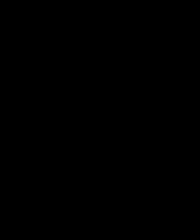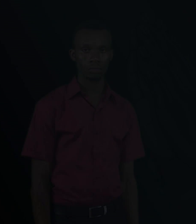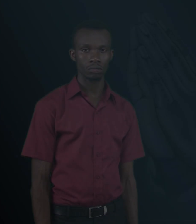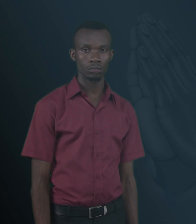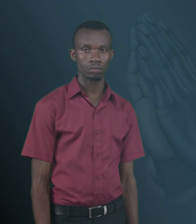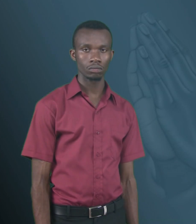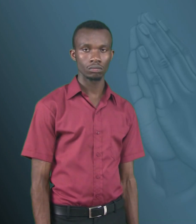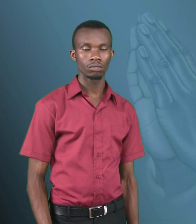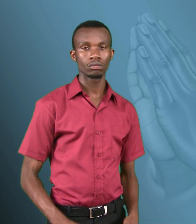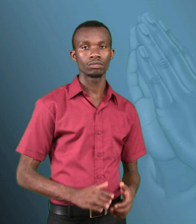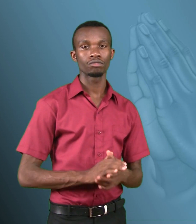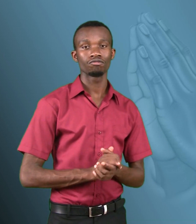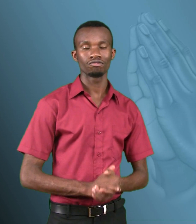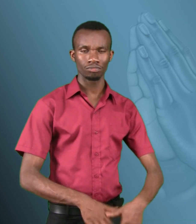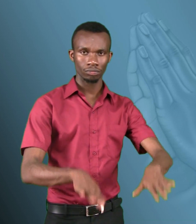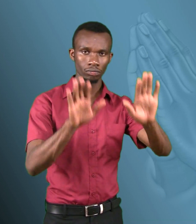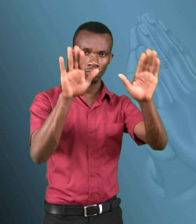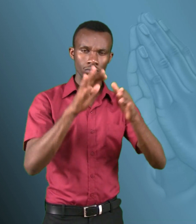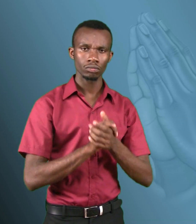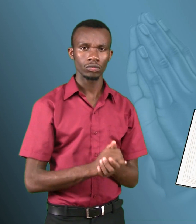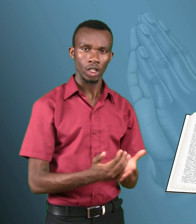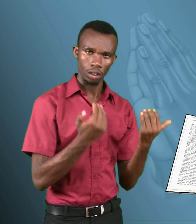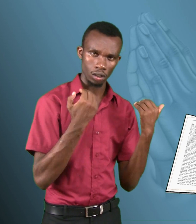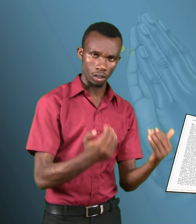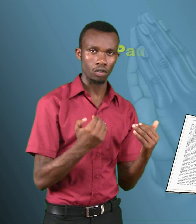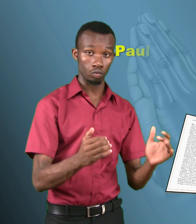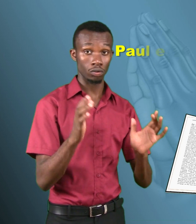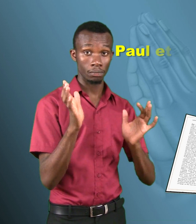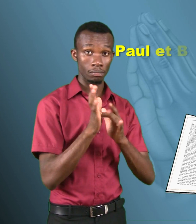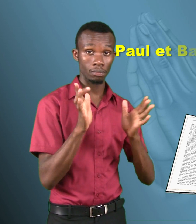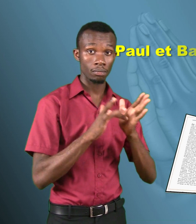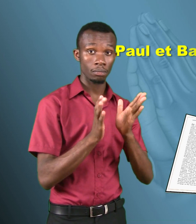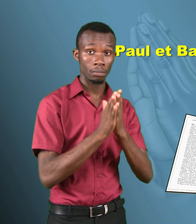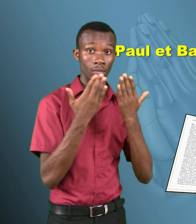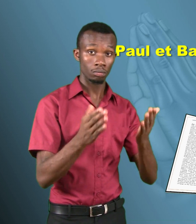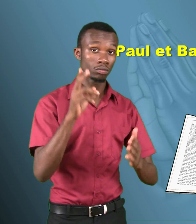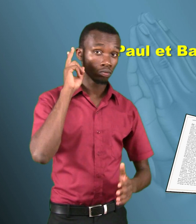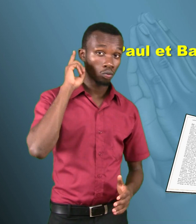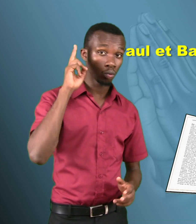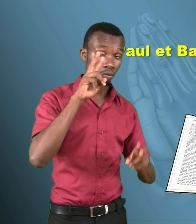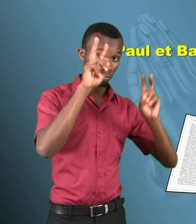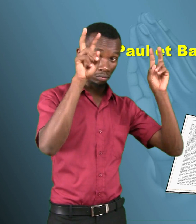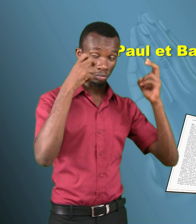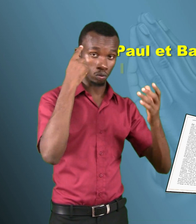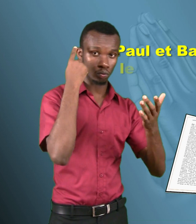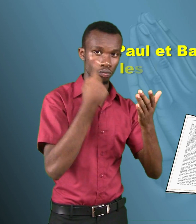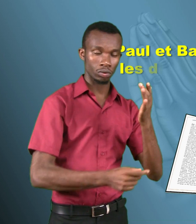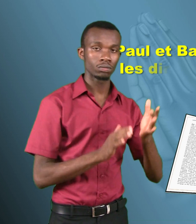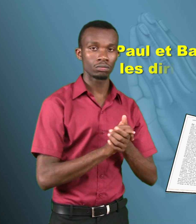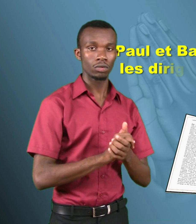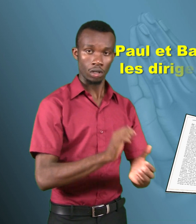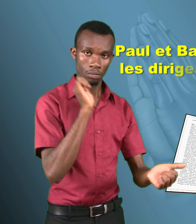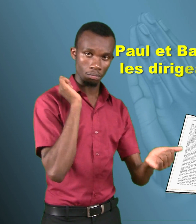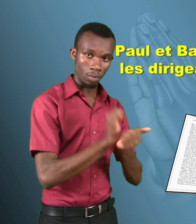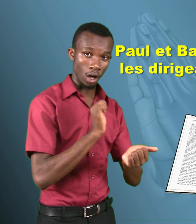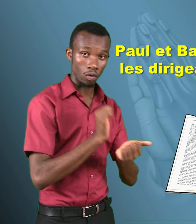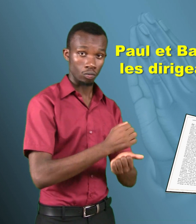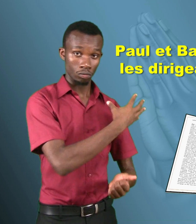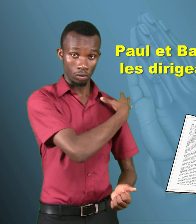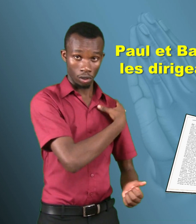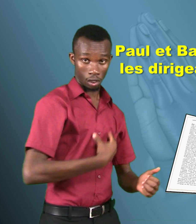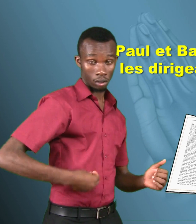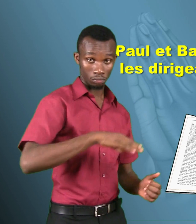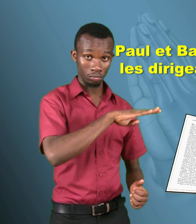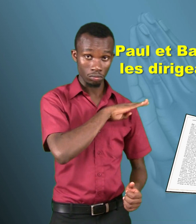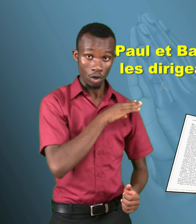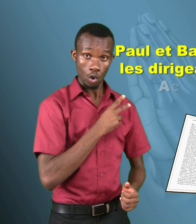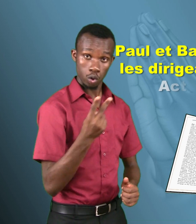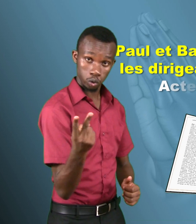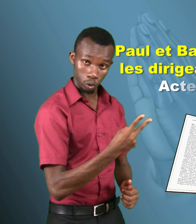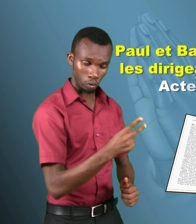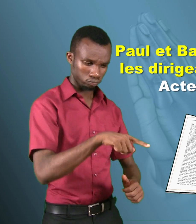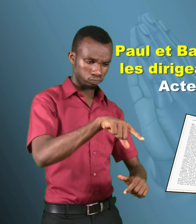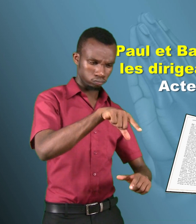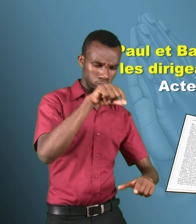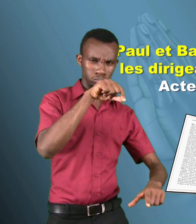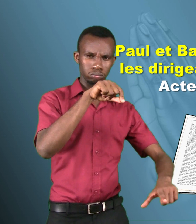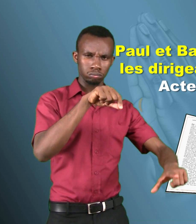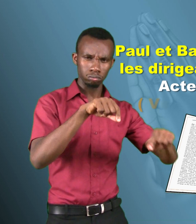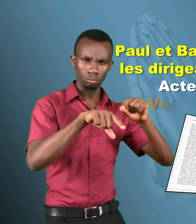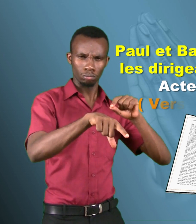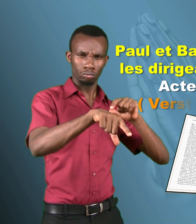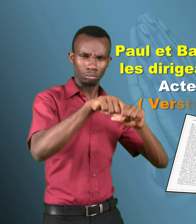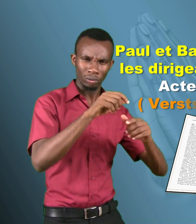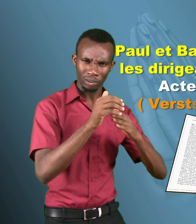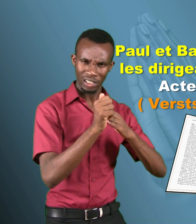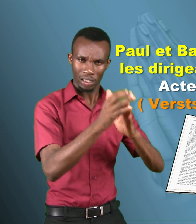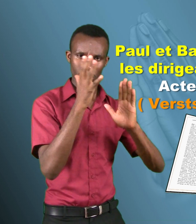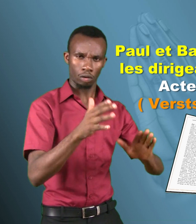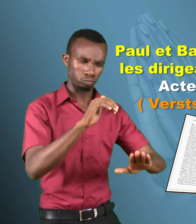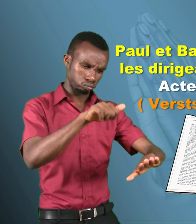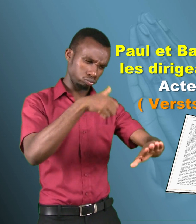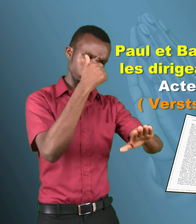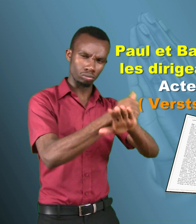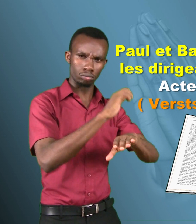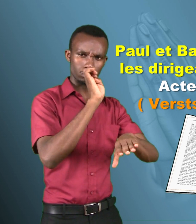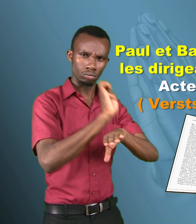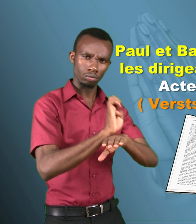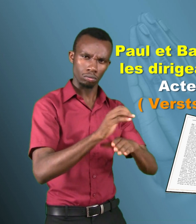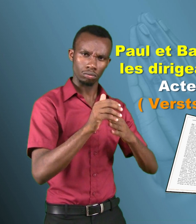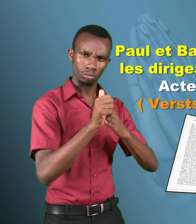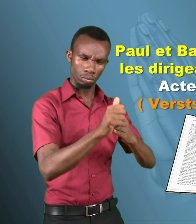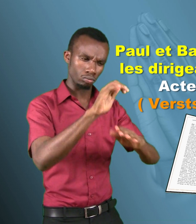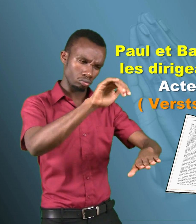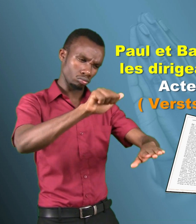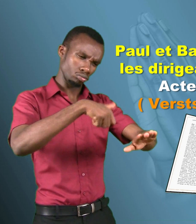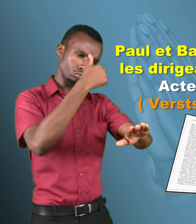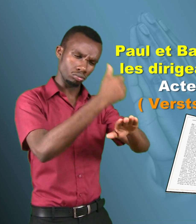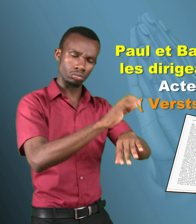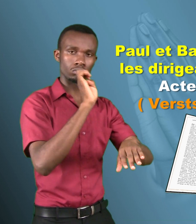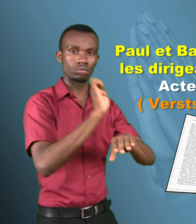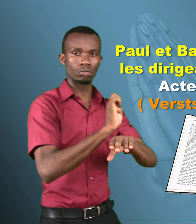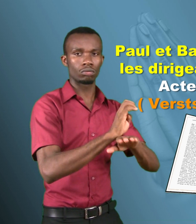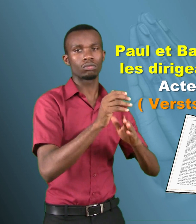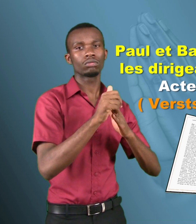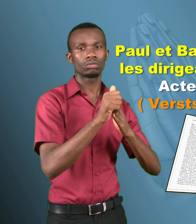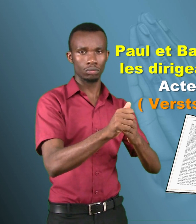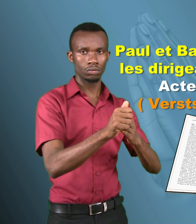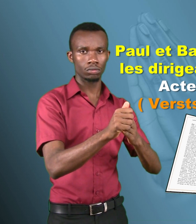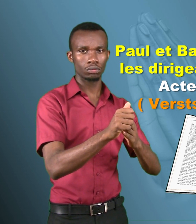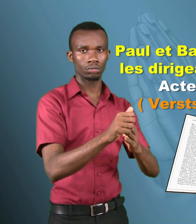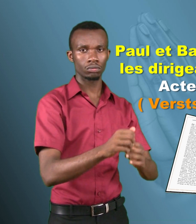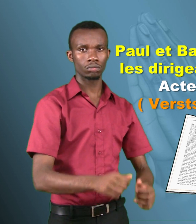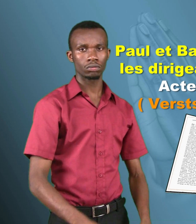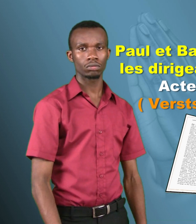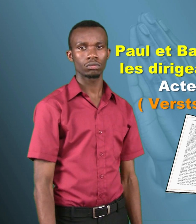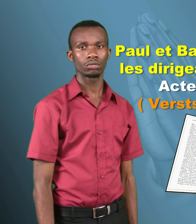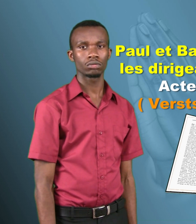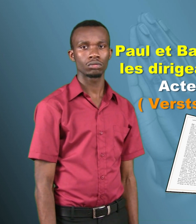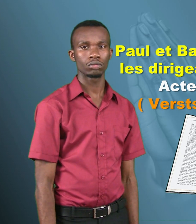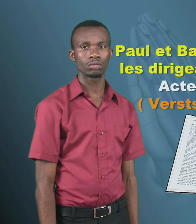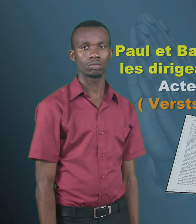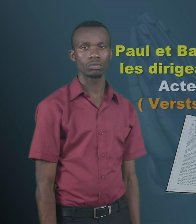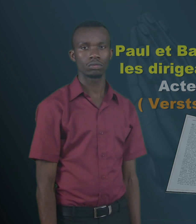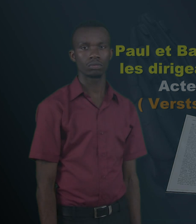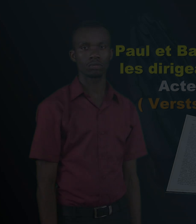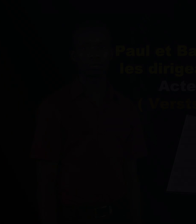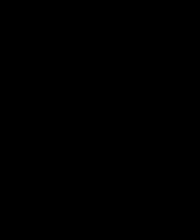Paul and Barnabas appoint leaders for the churches